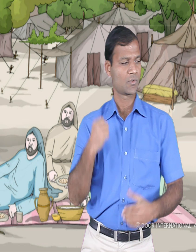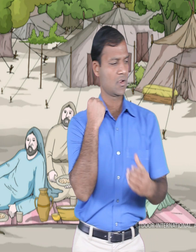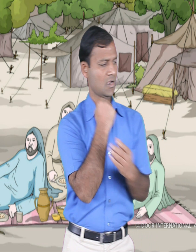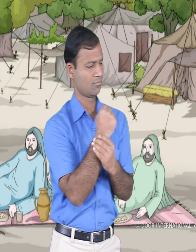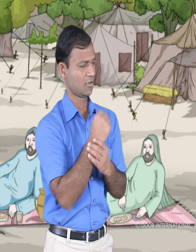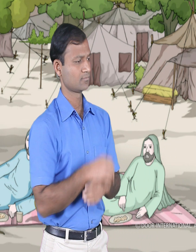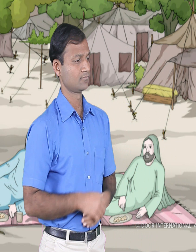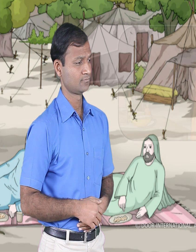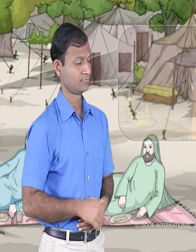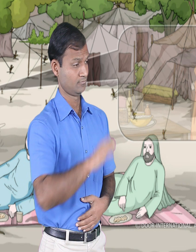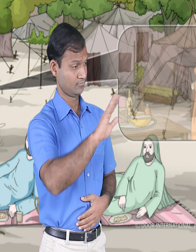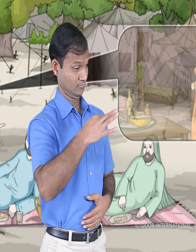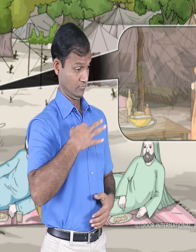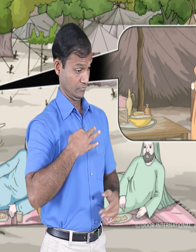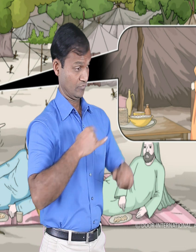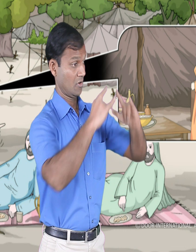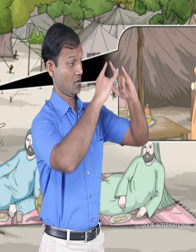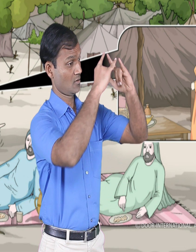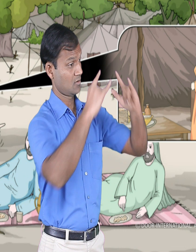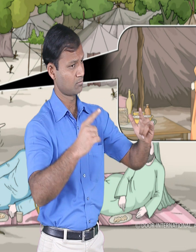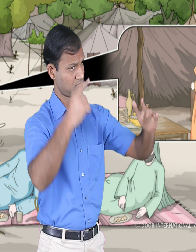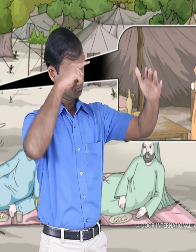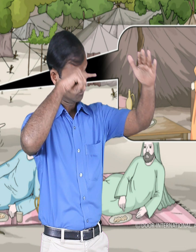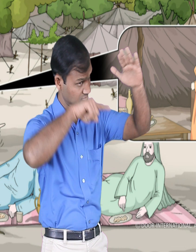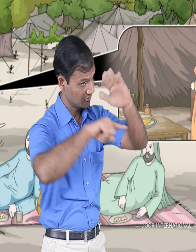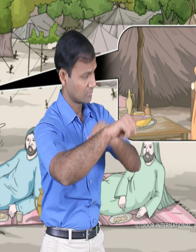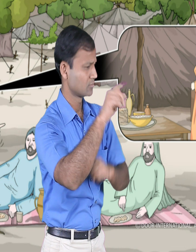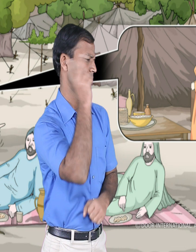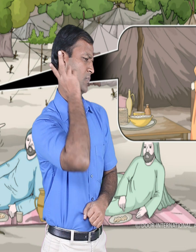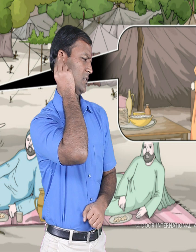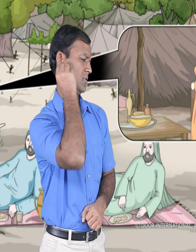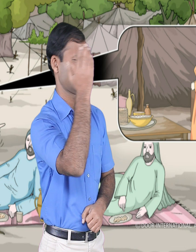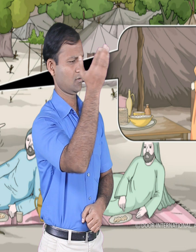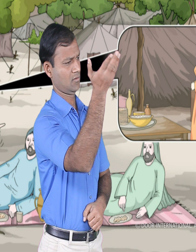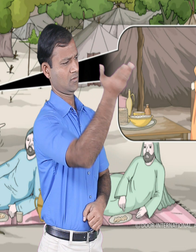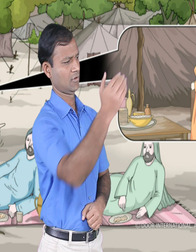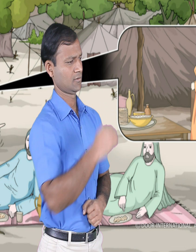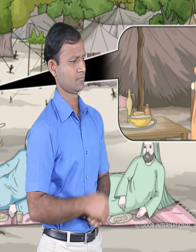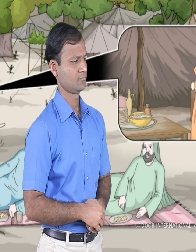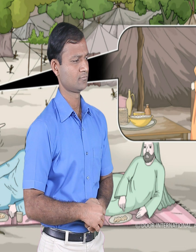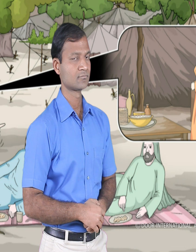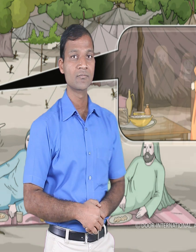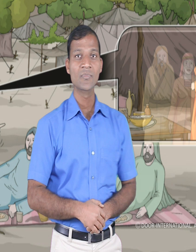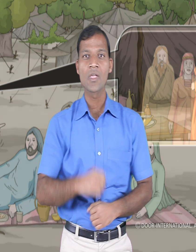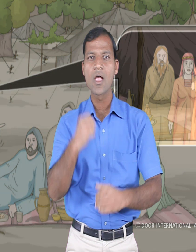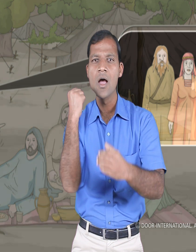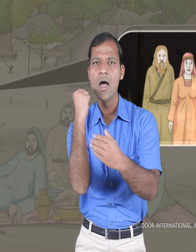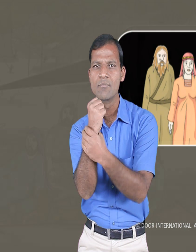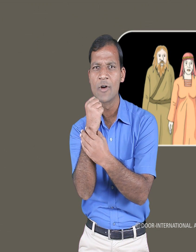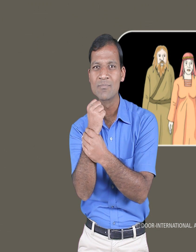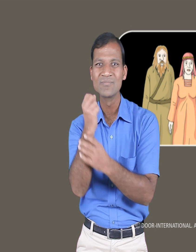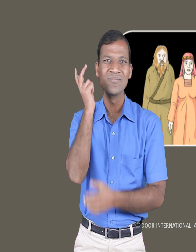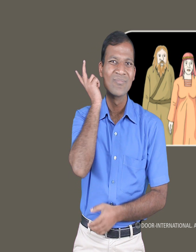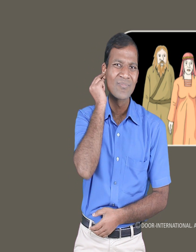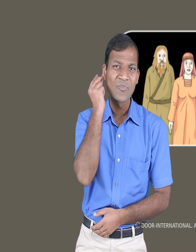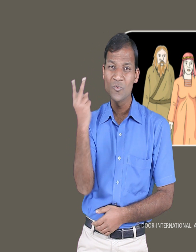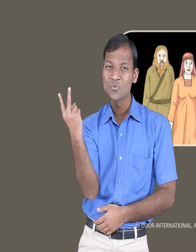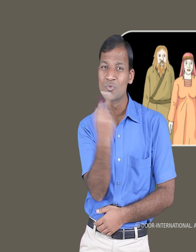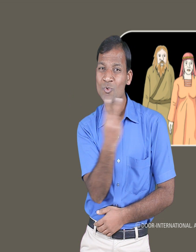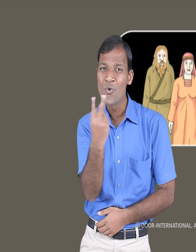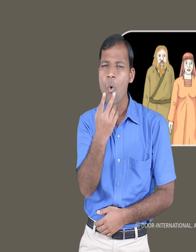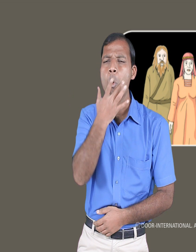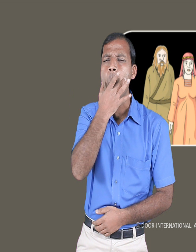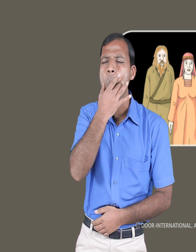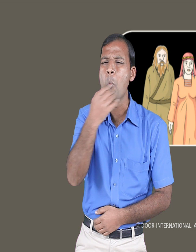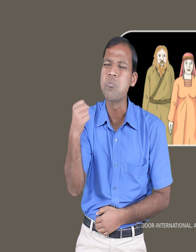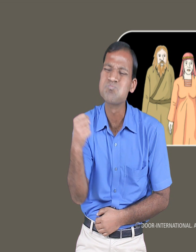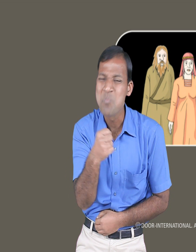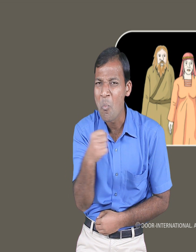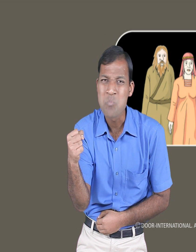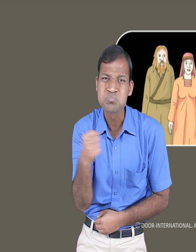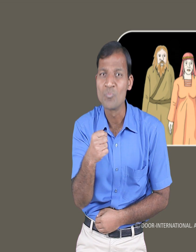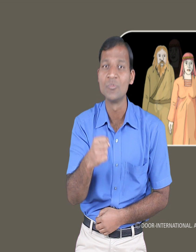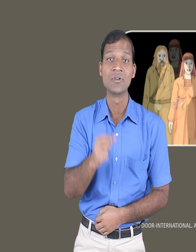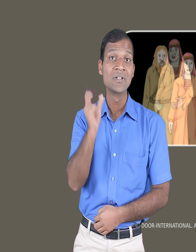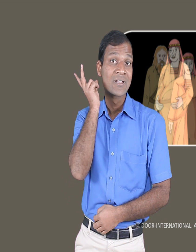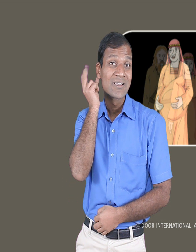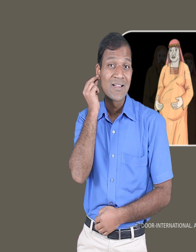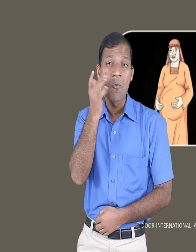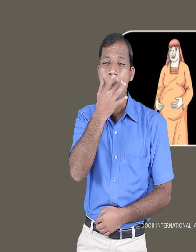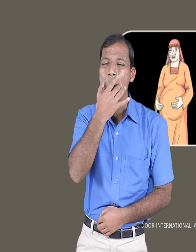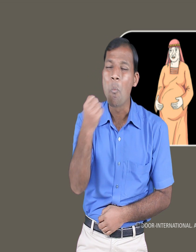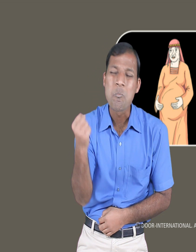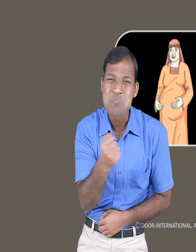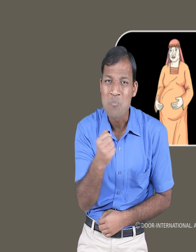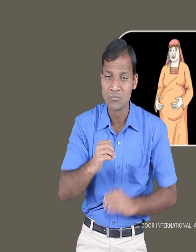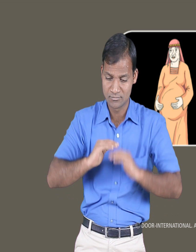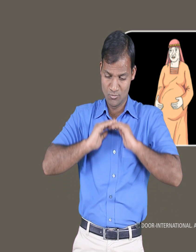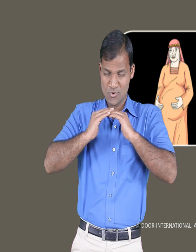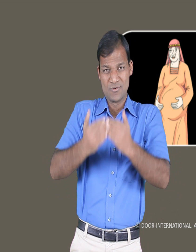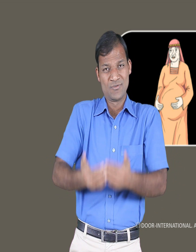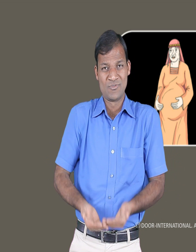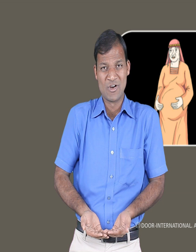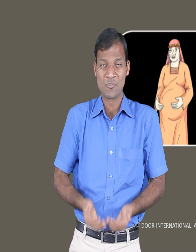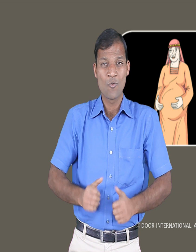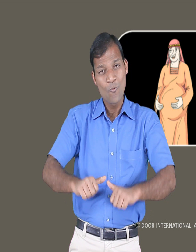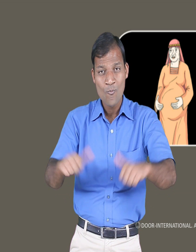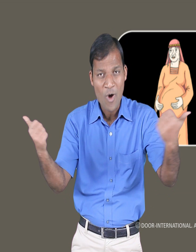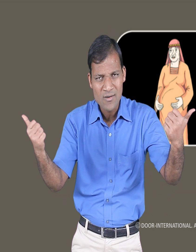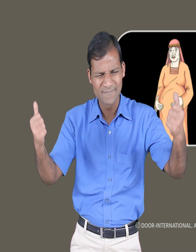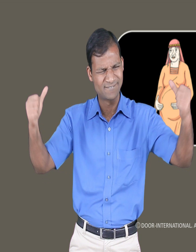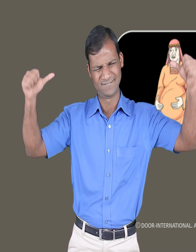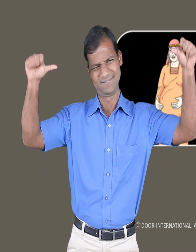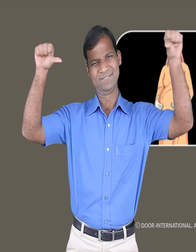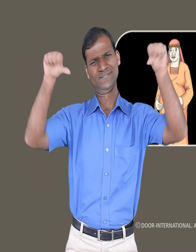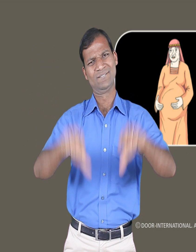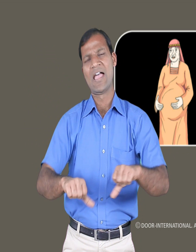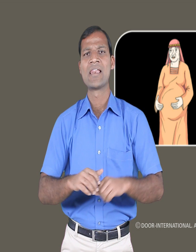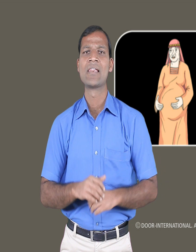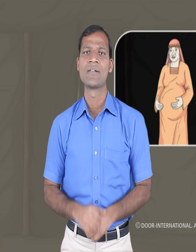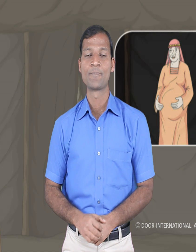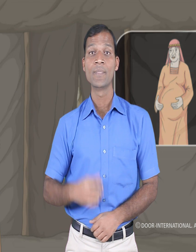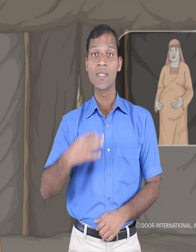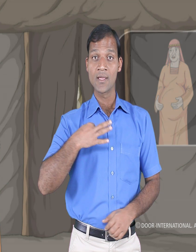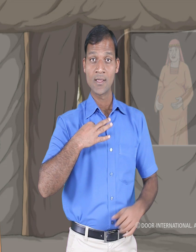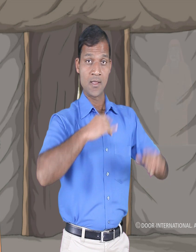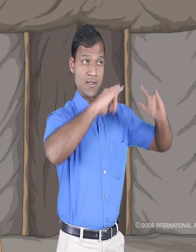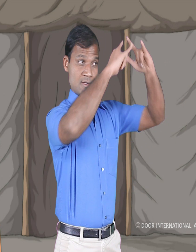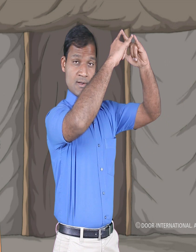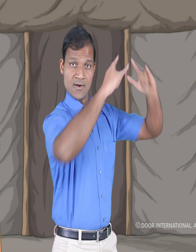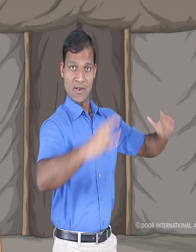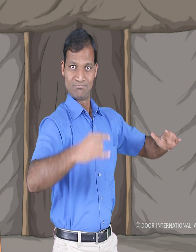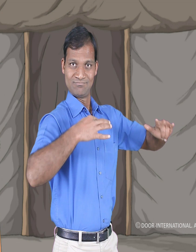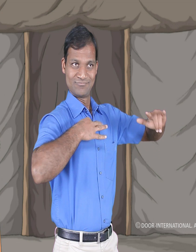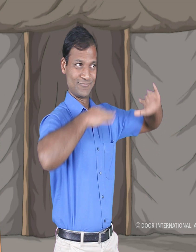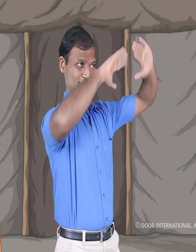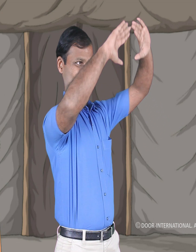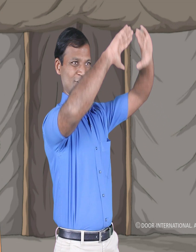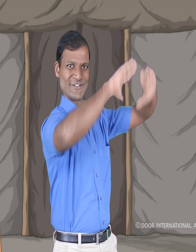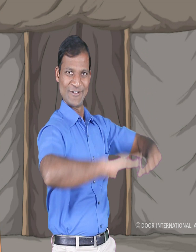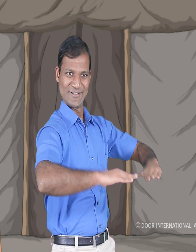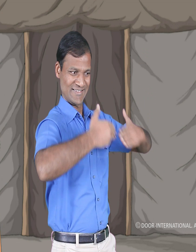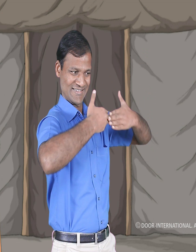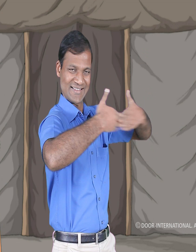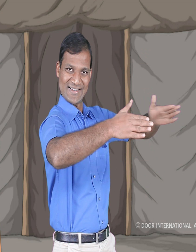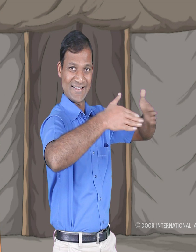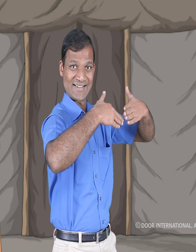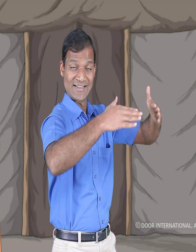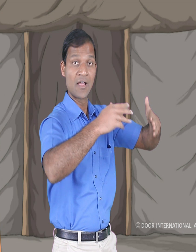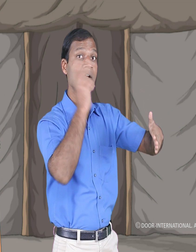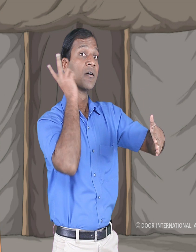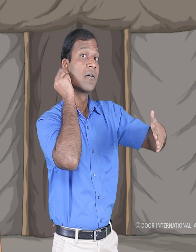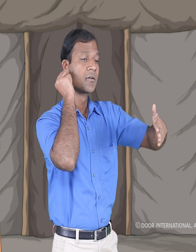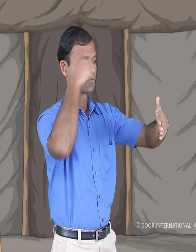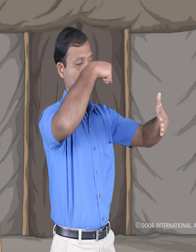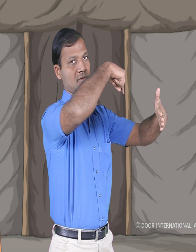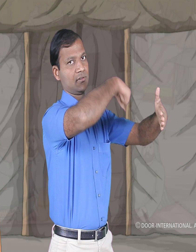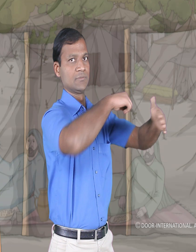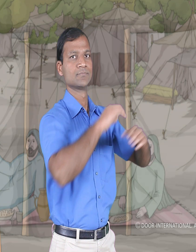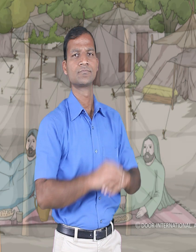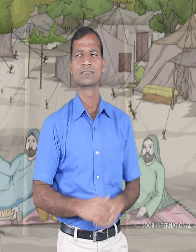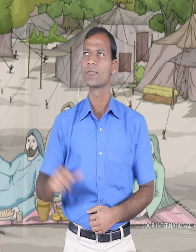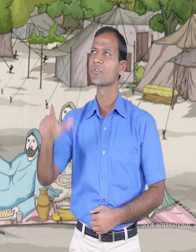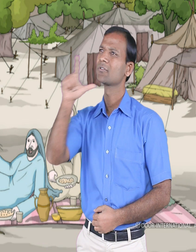“There, in the tent,” he replied. Then the LORD said, “I will surely return to you at this time next year, and your wife Sarah will have a son!”